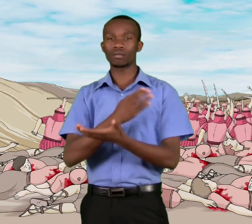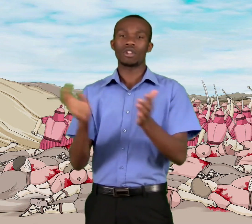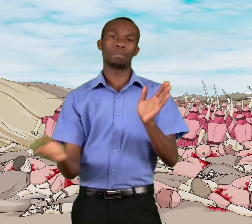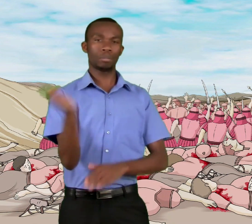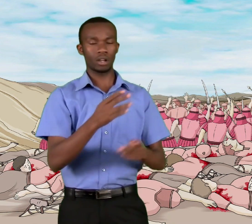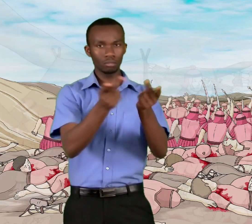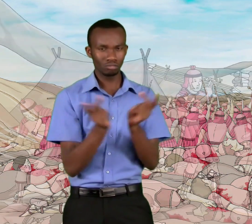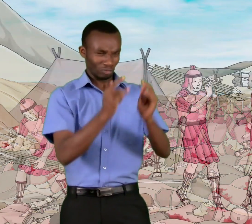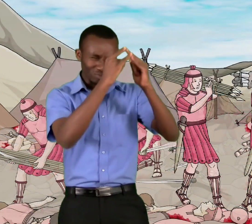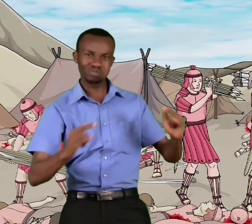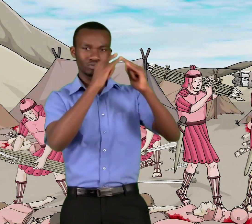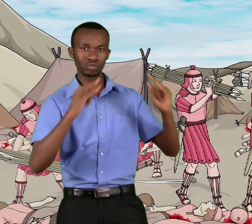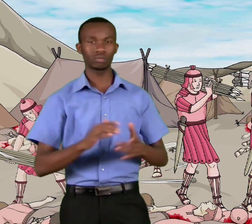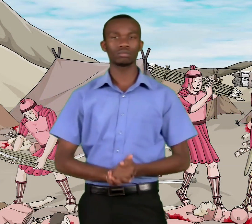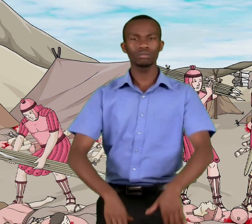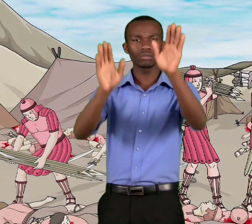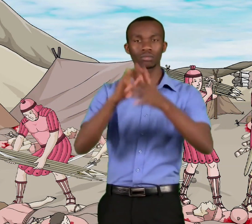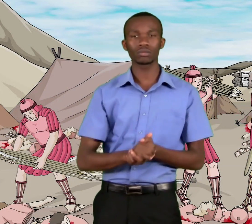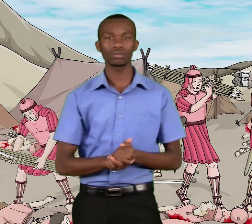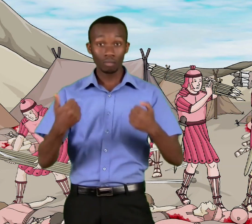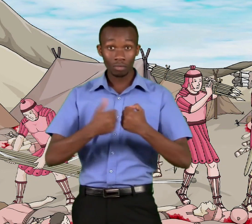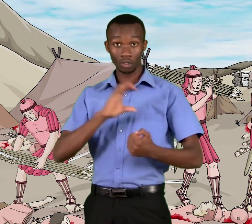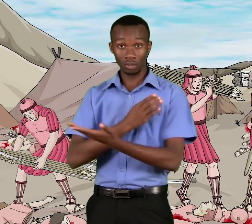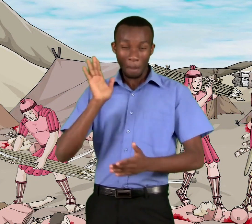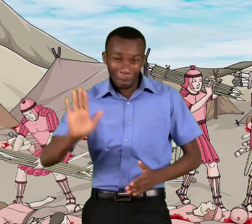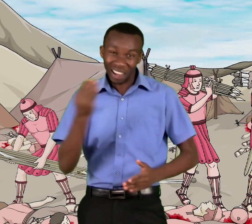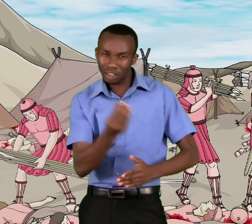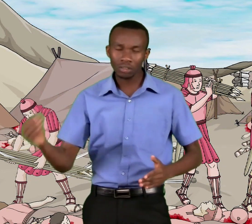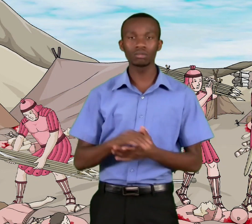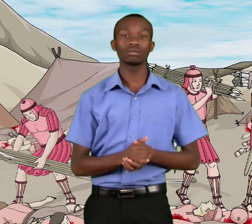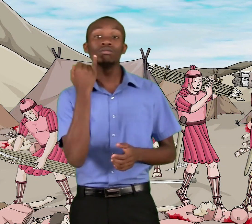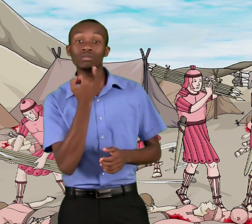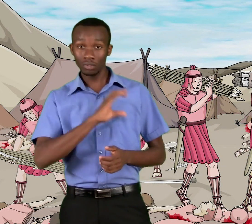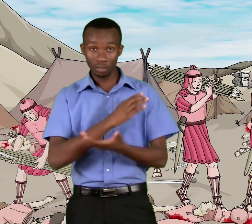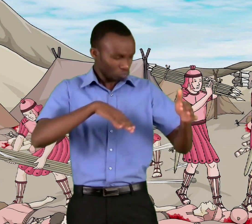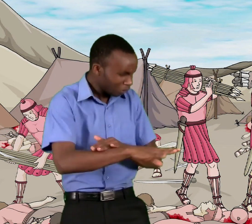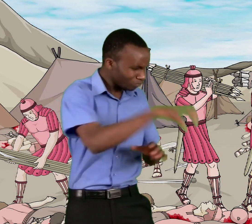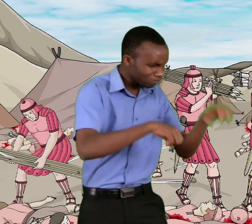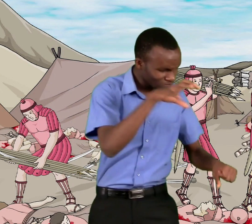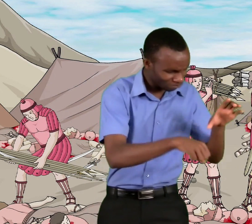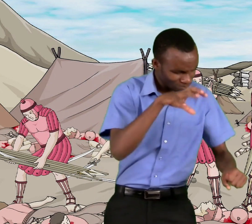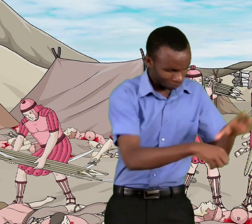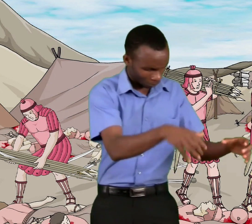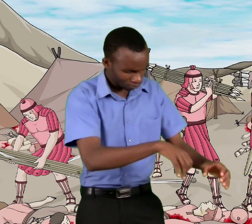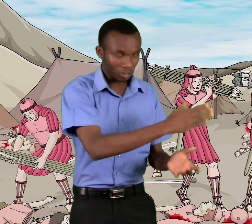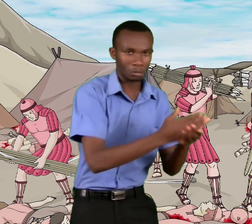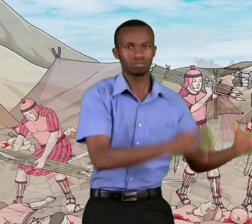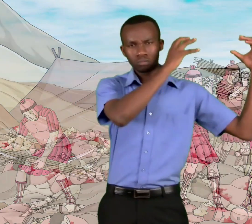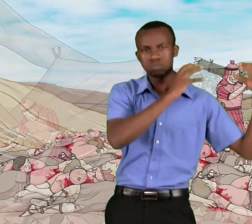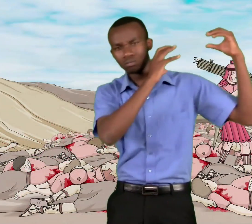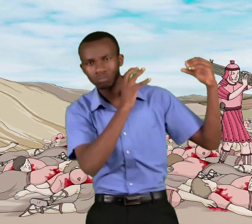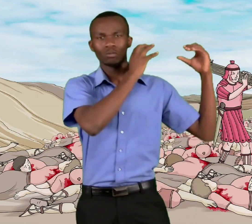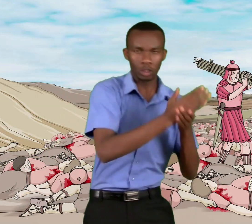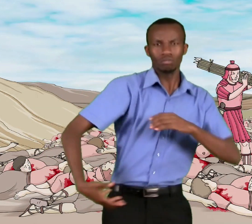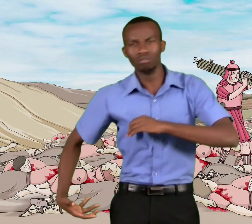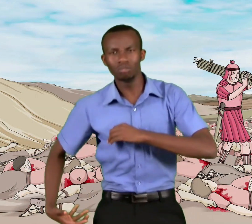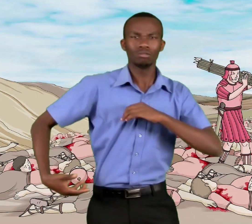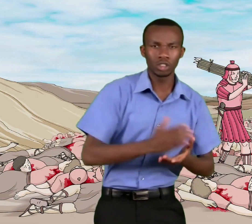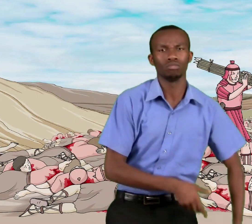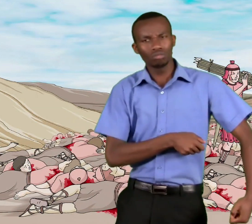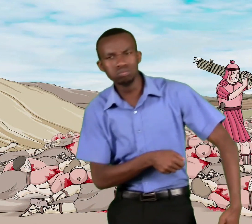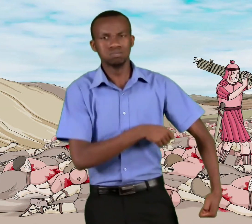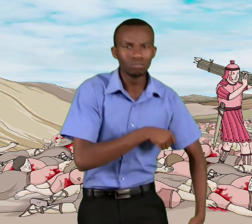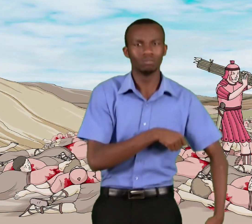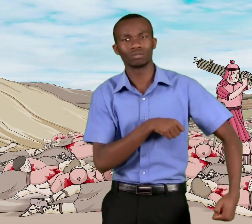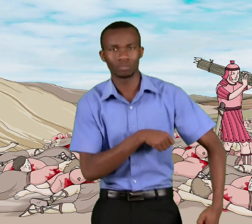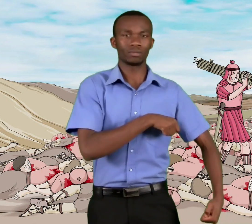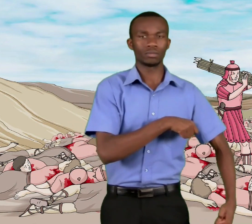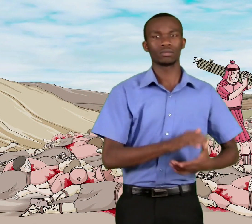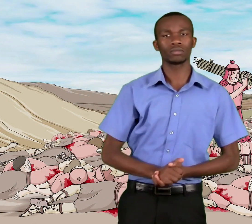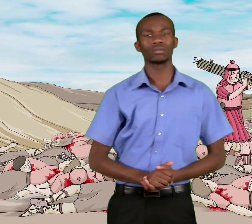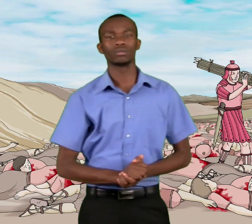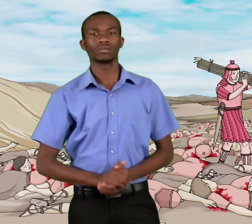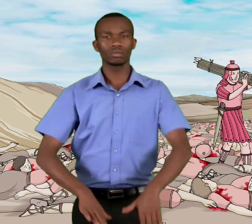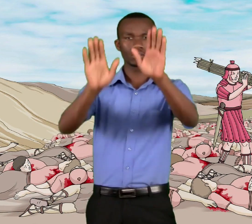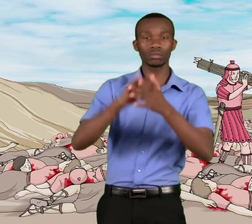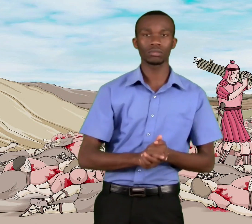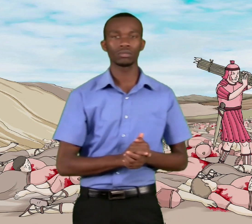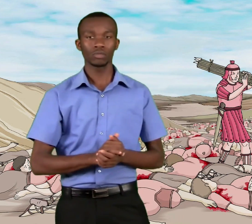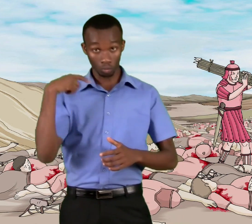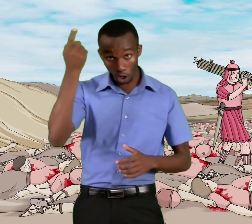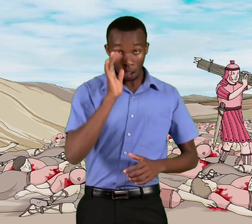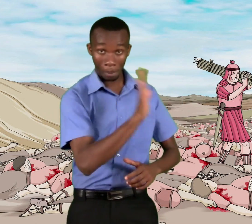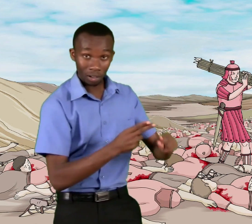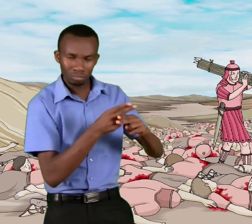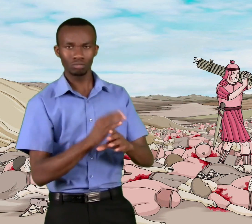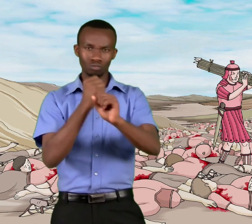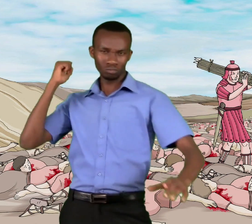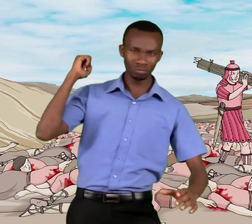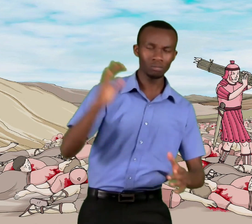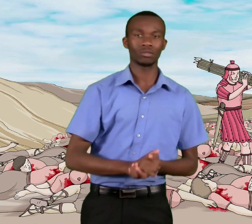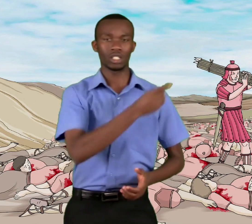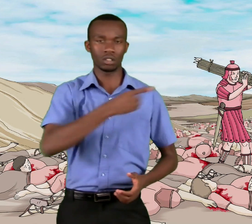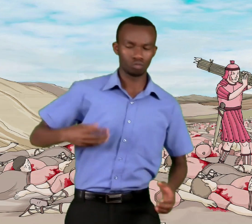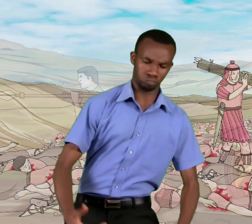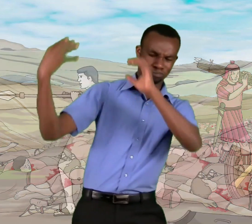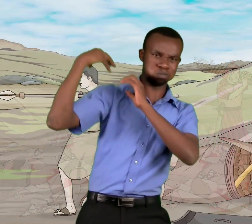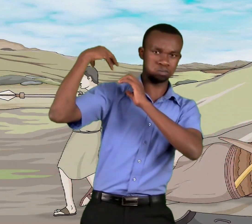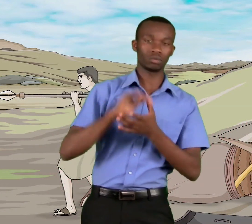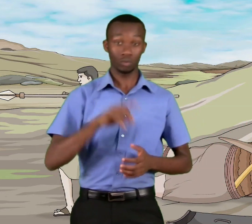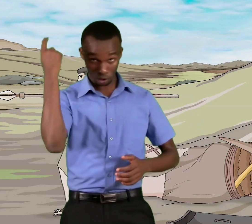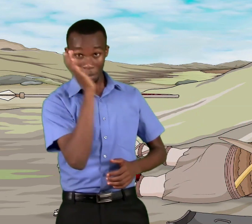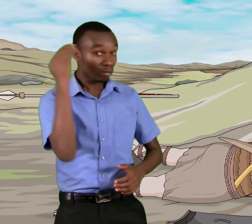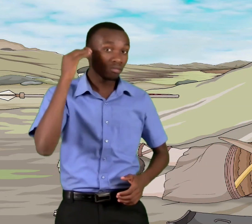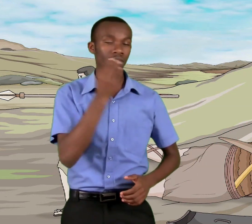When the Israelites returned from their pursuit of the Philistines, they plundered their camps.